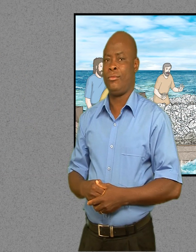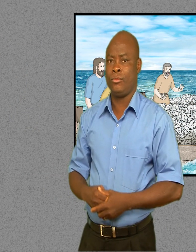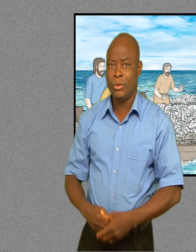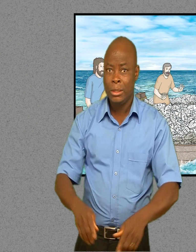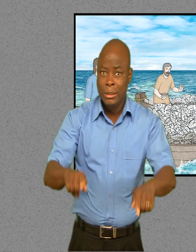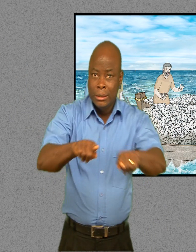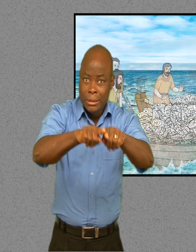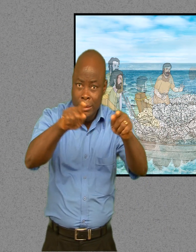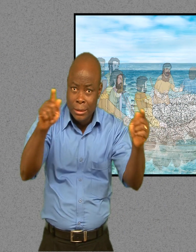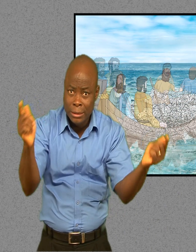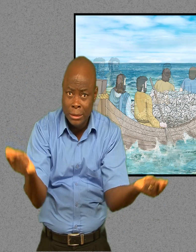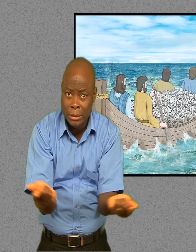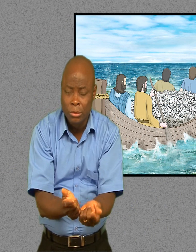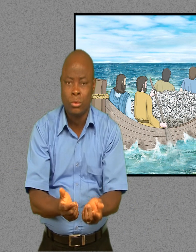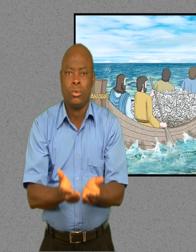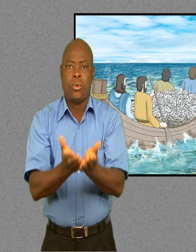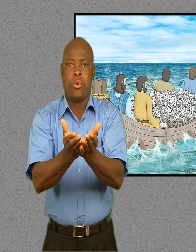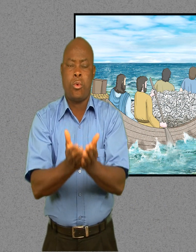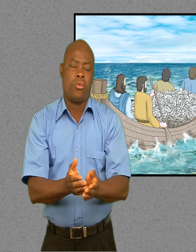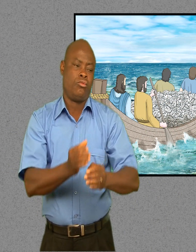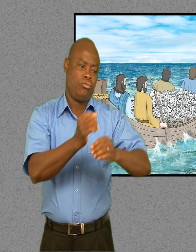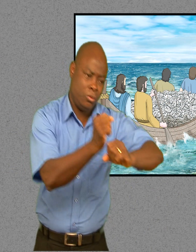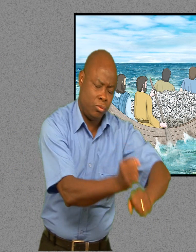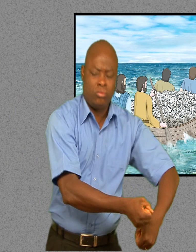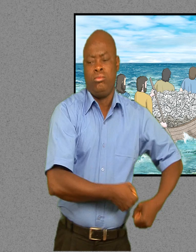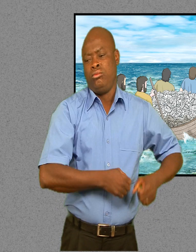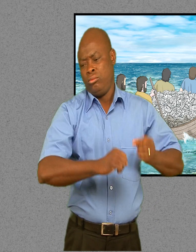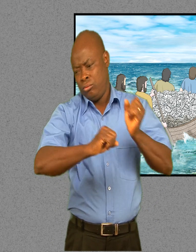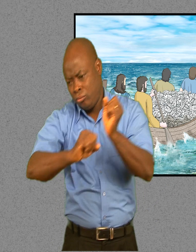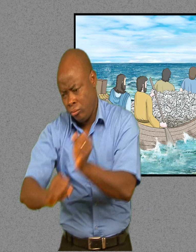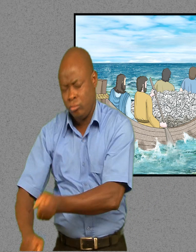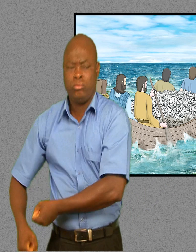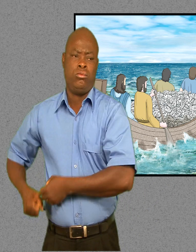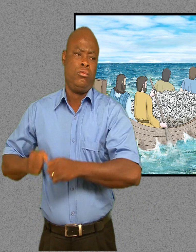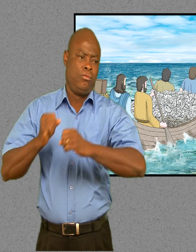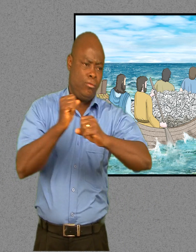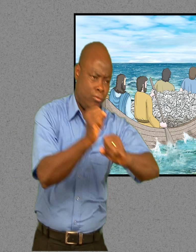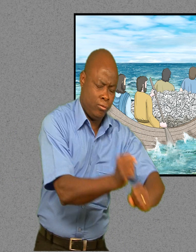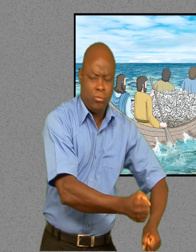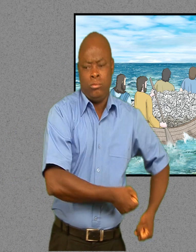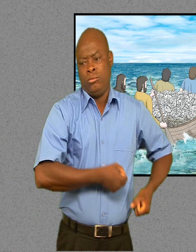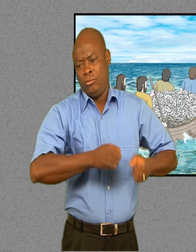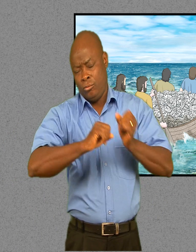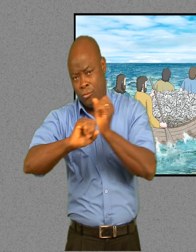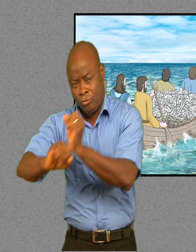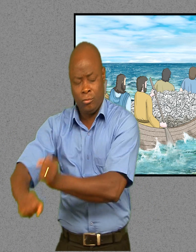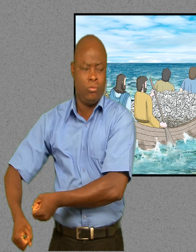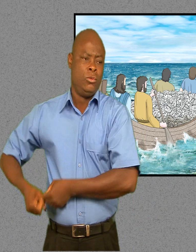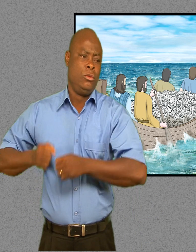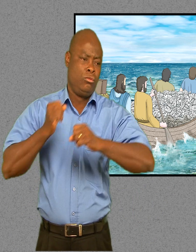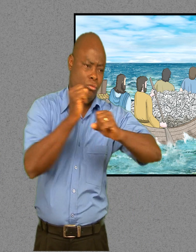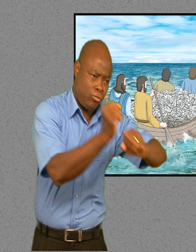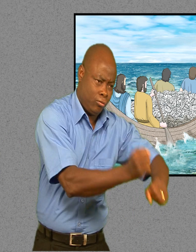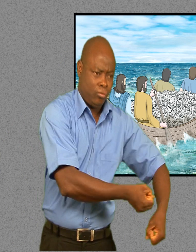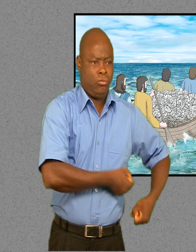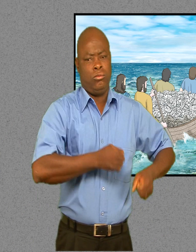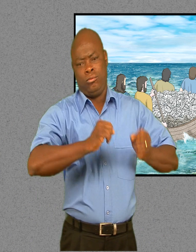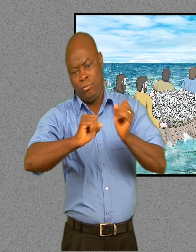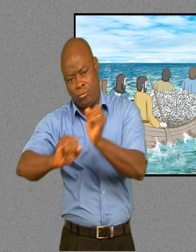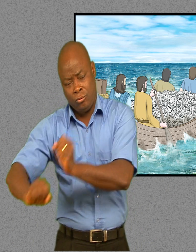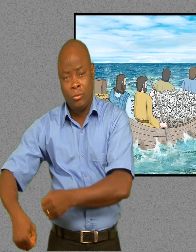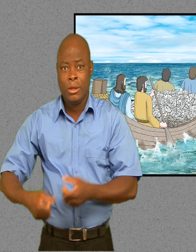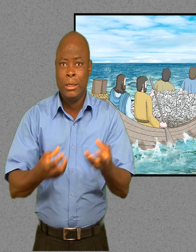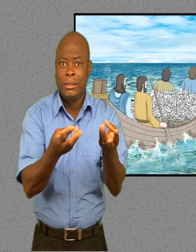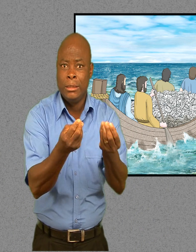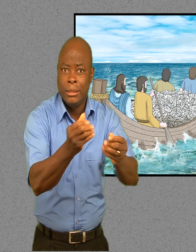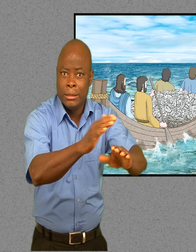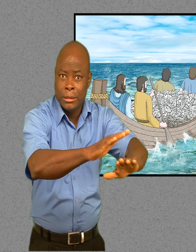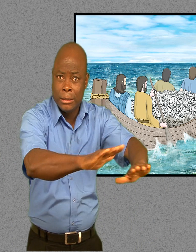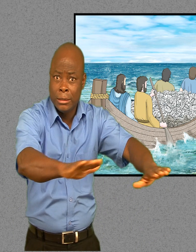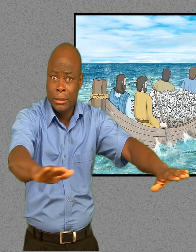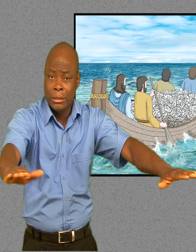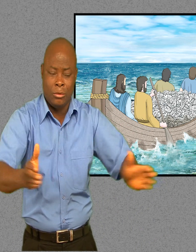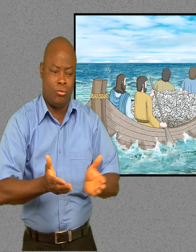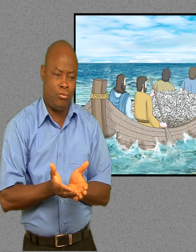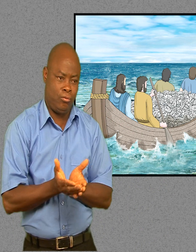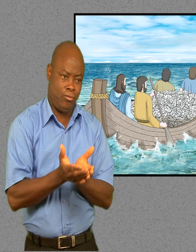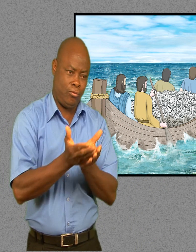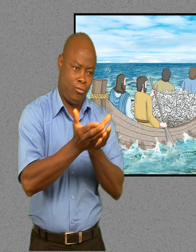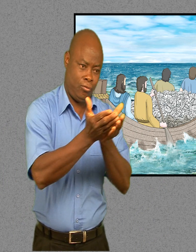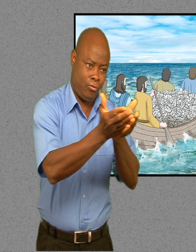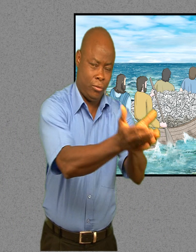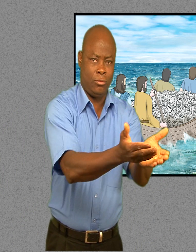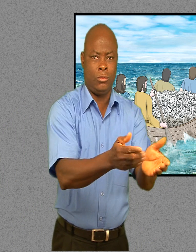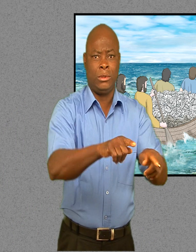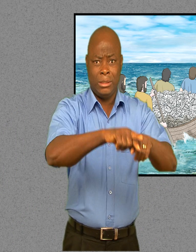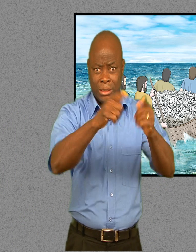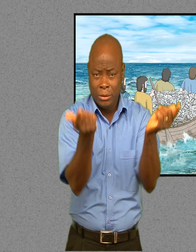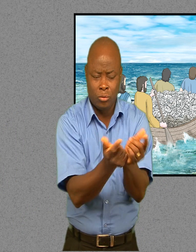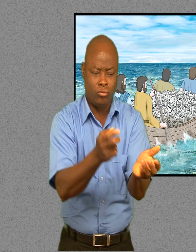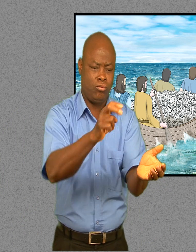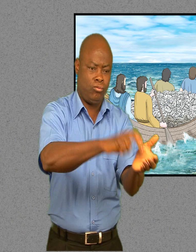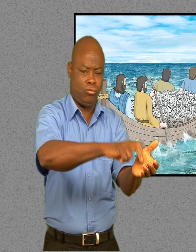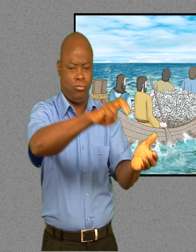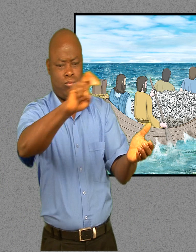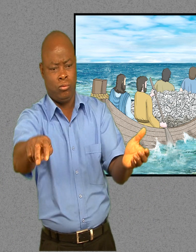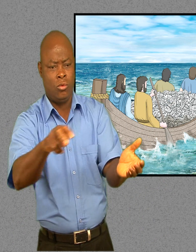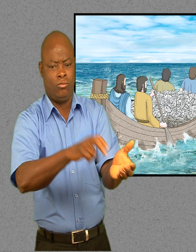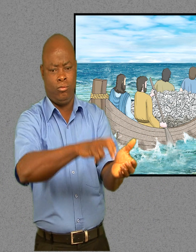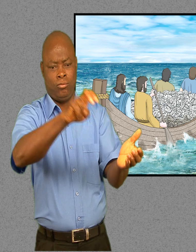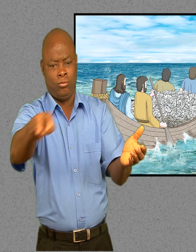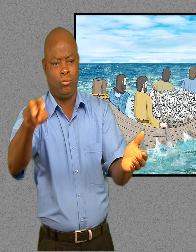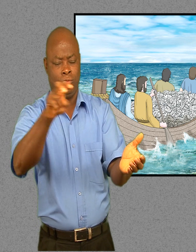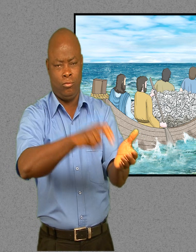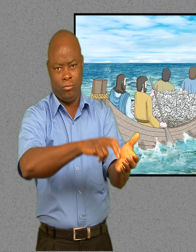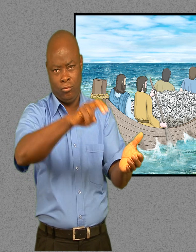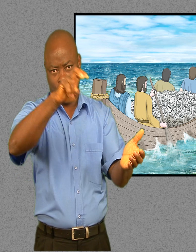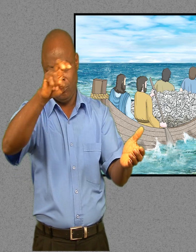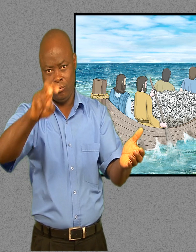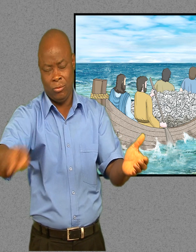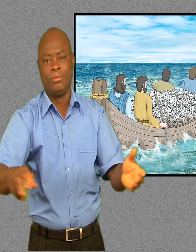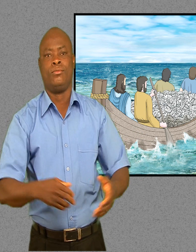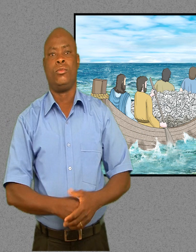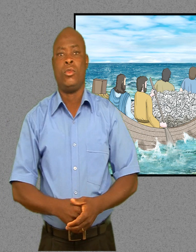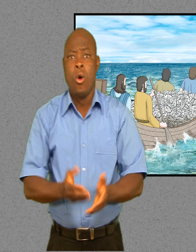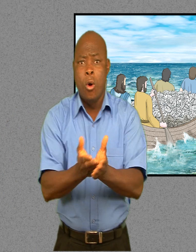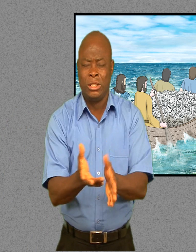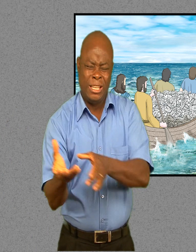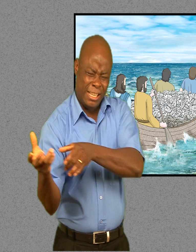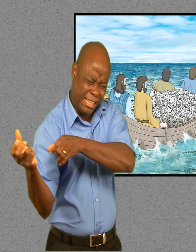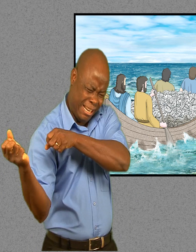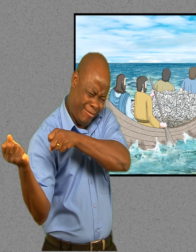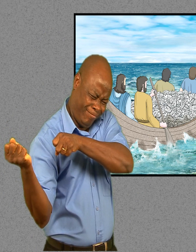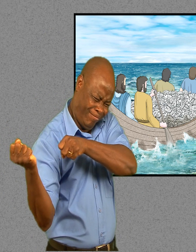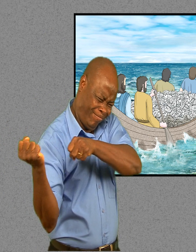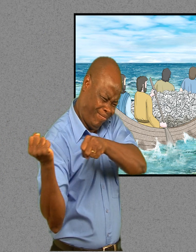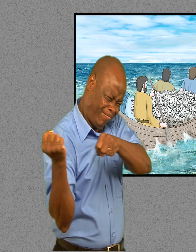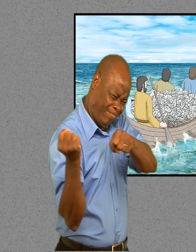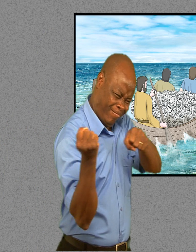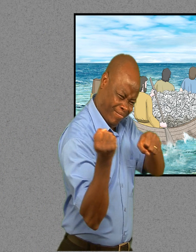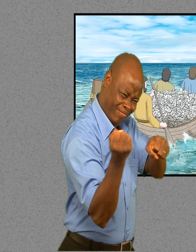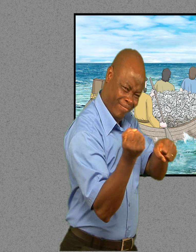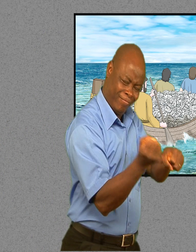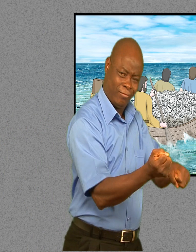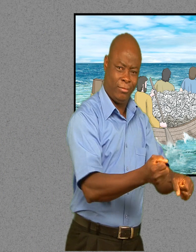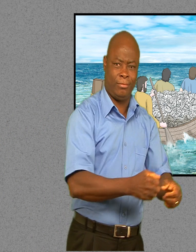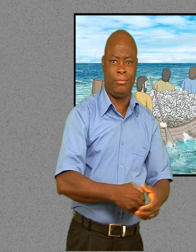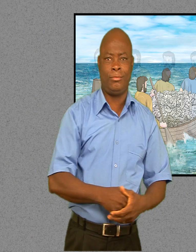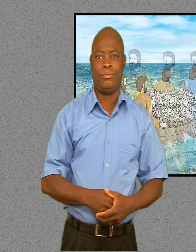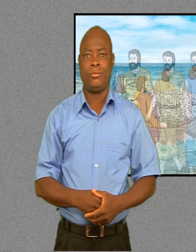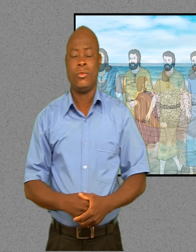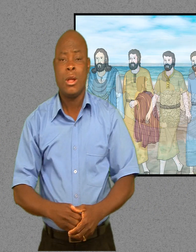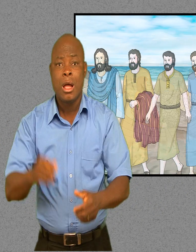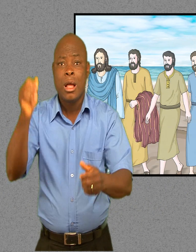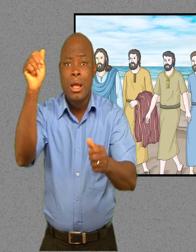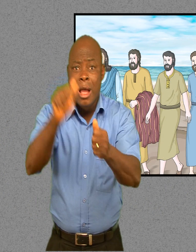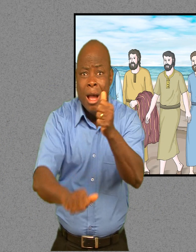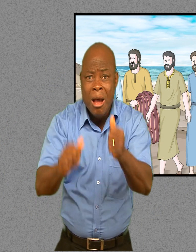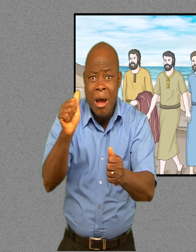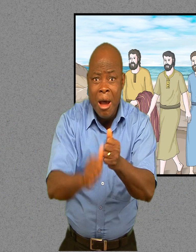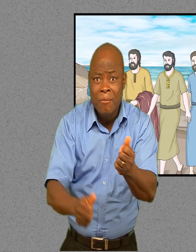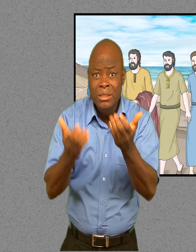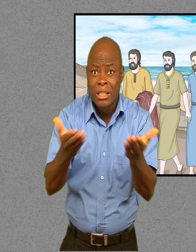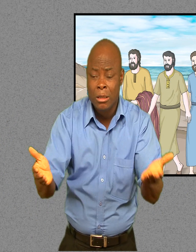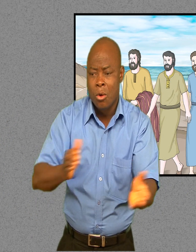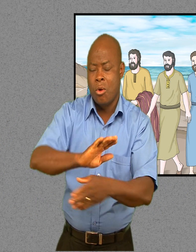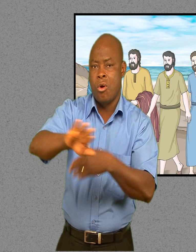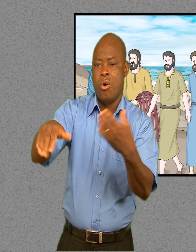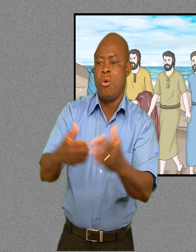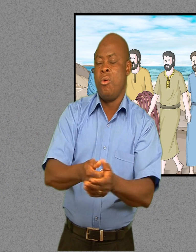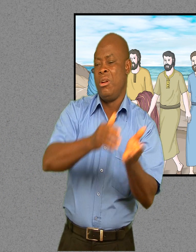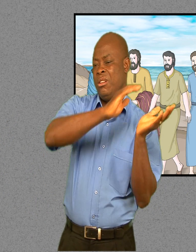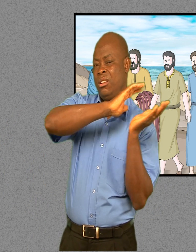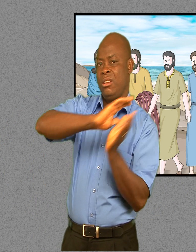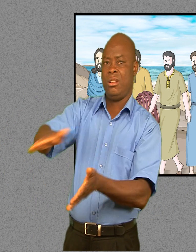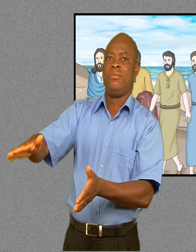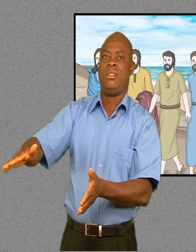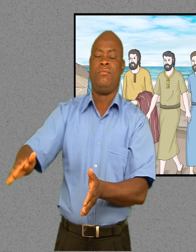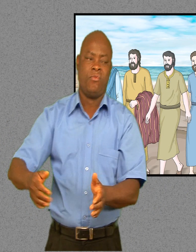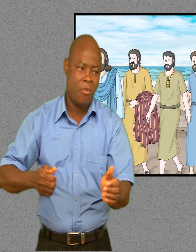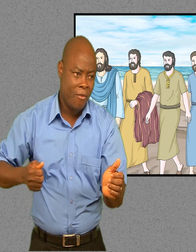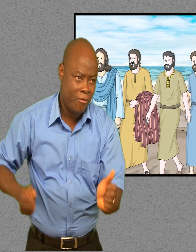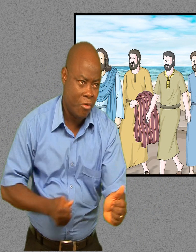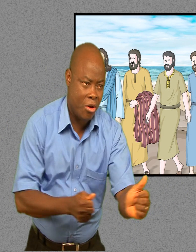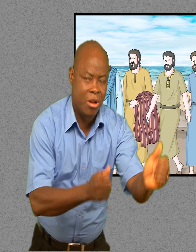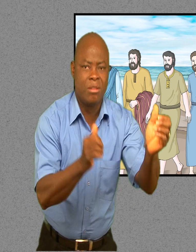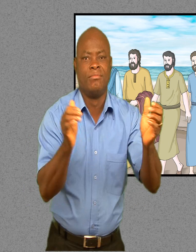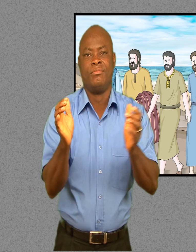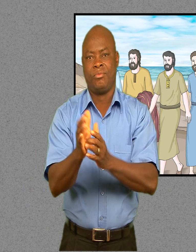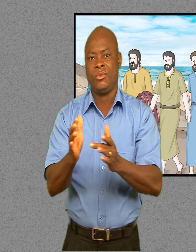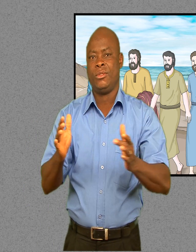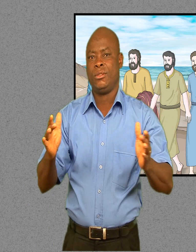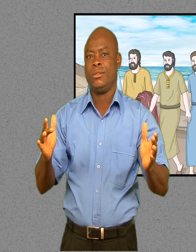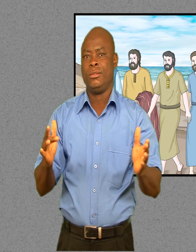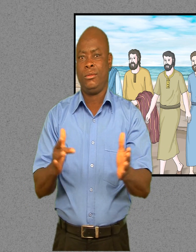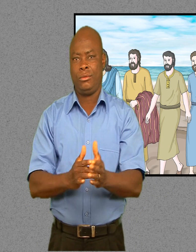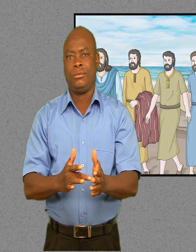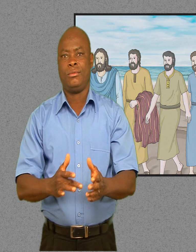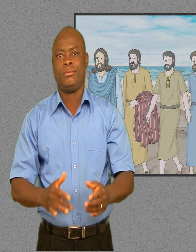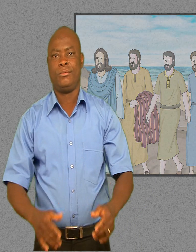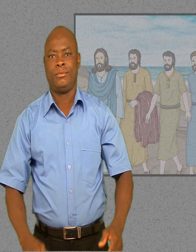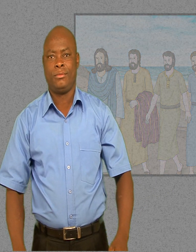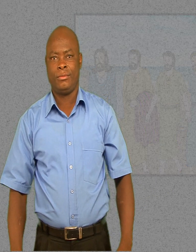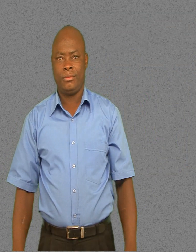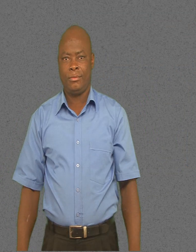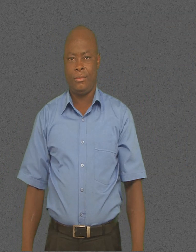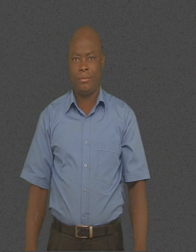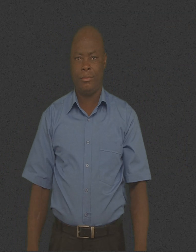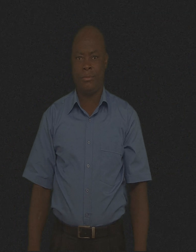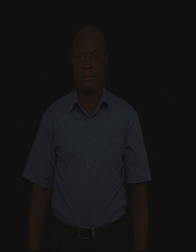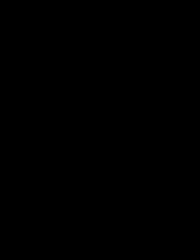And when they had brought their boats ashore, they left everything and followed Him.